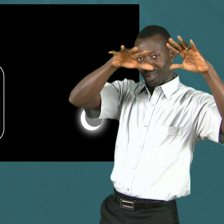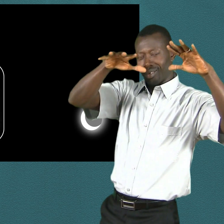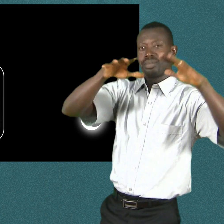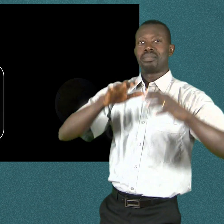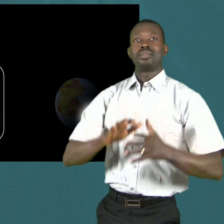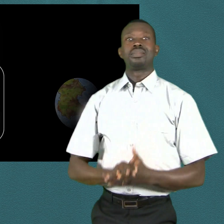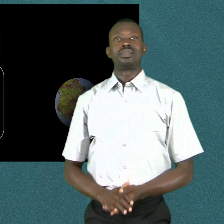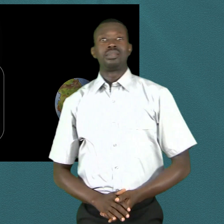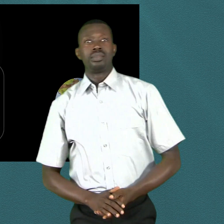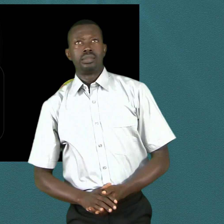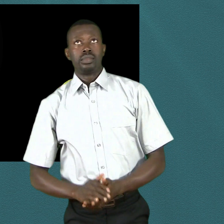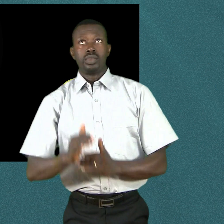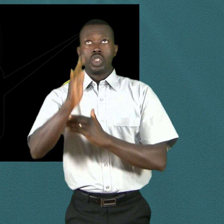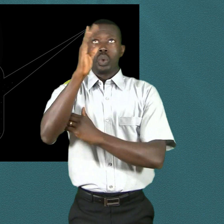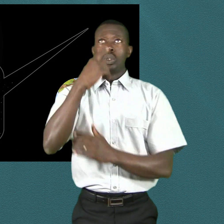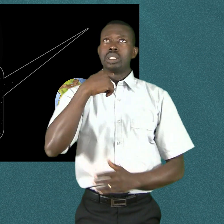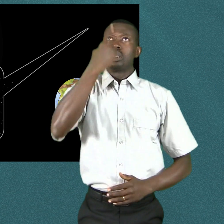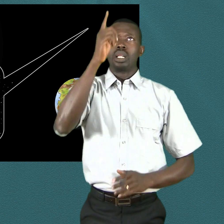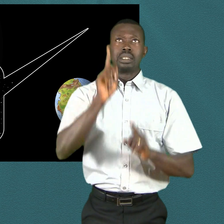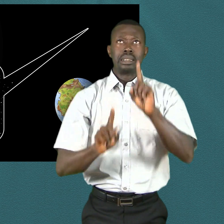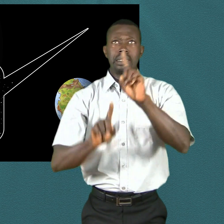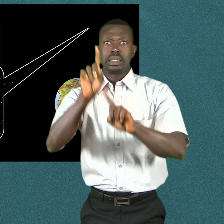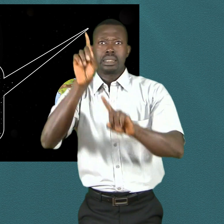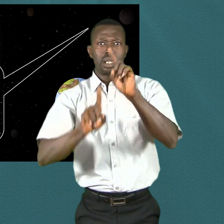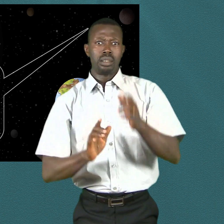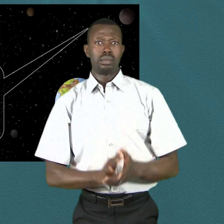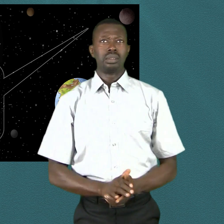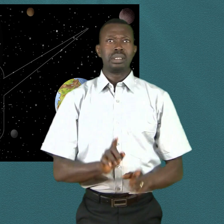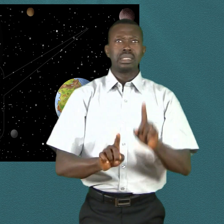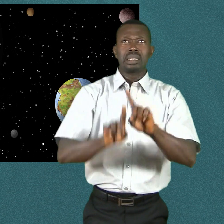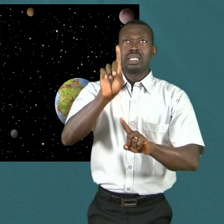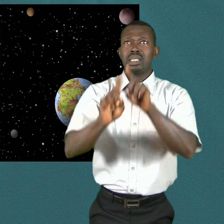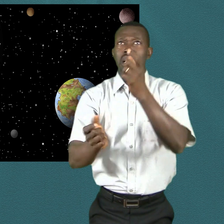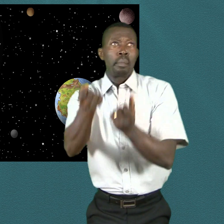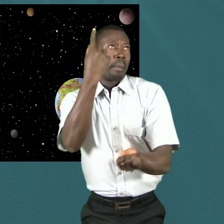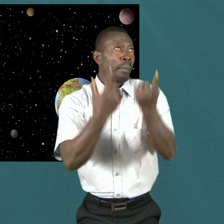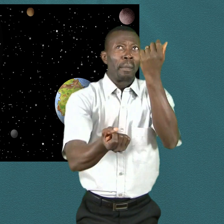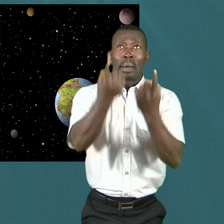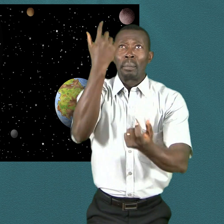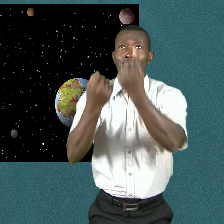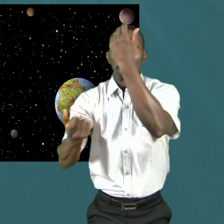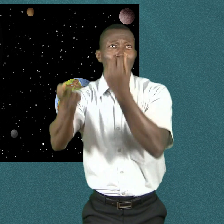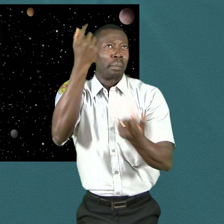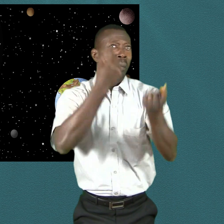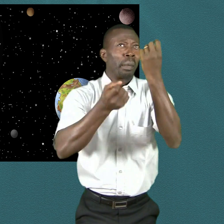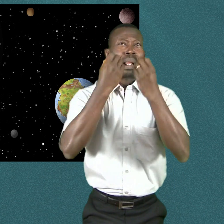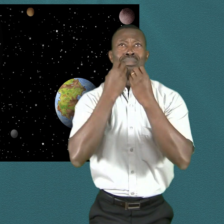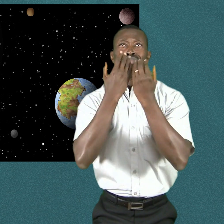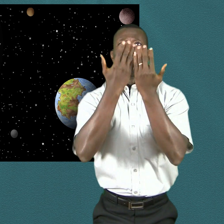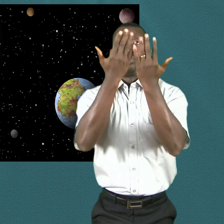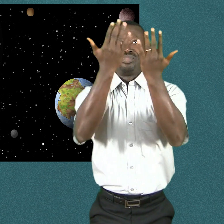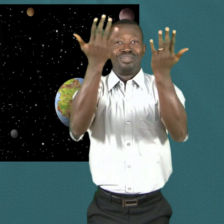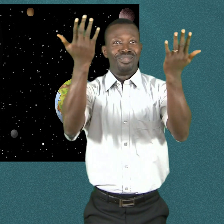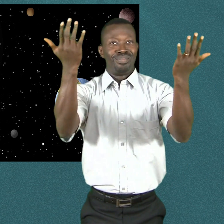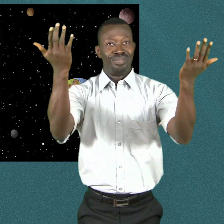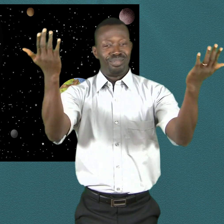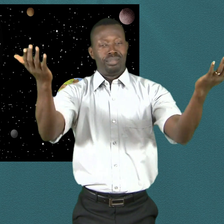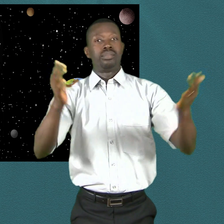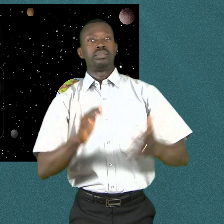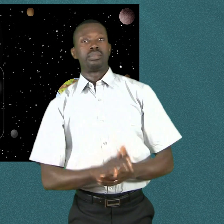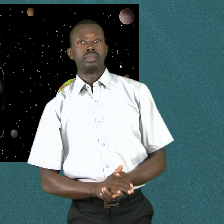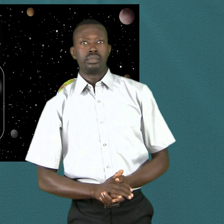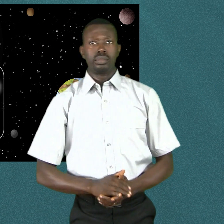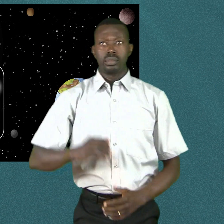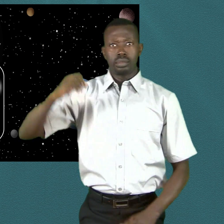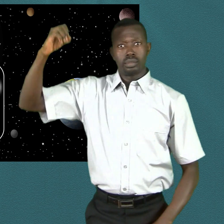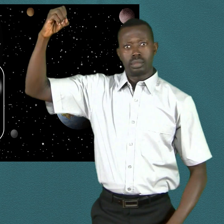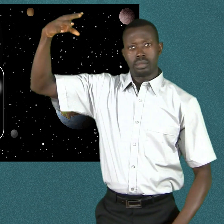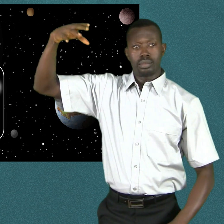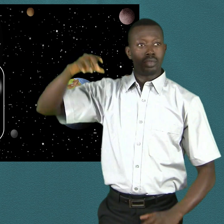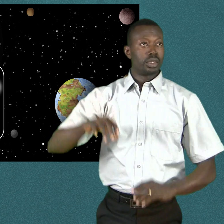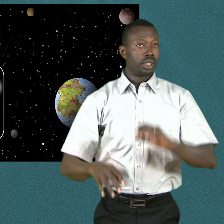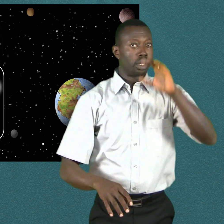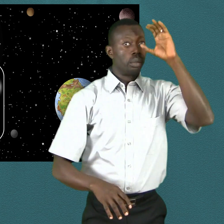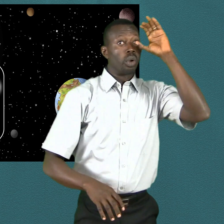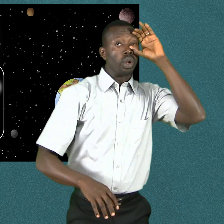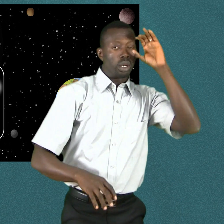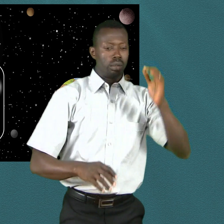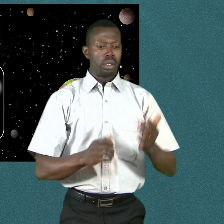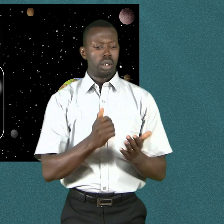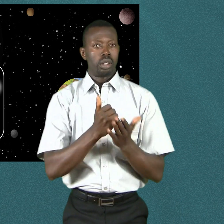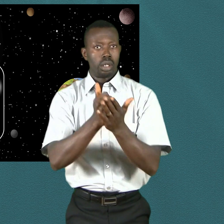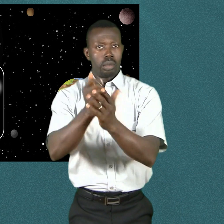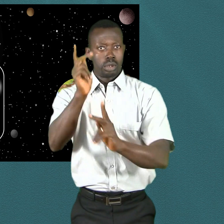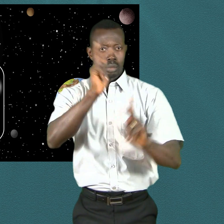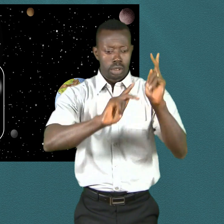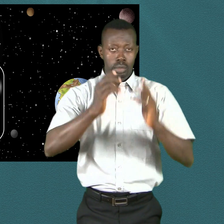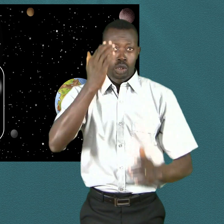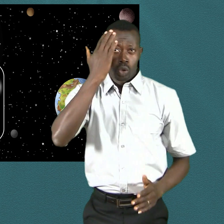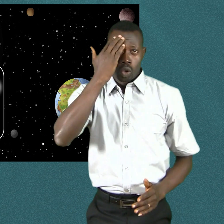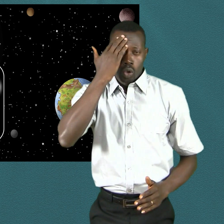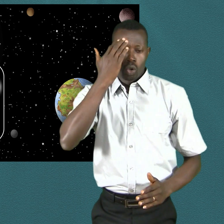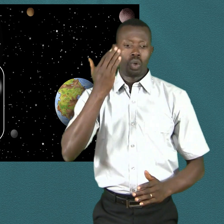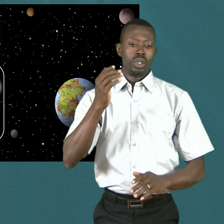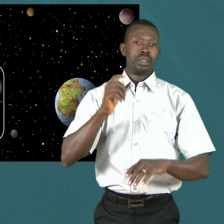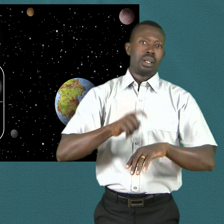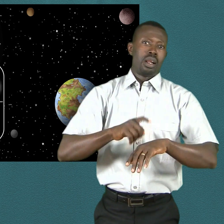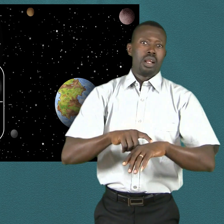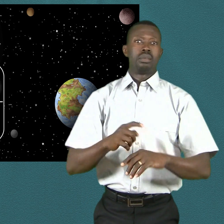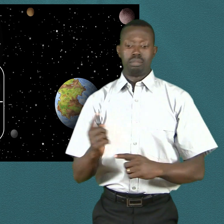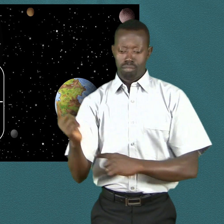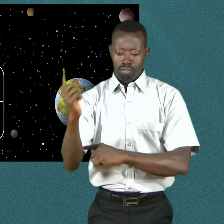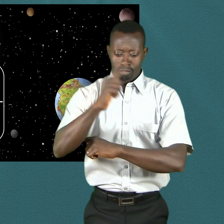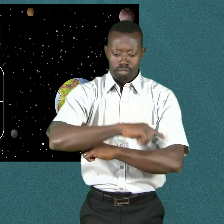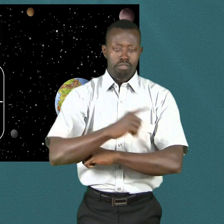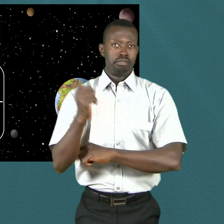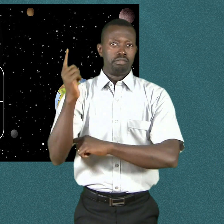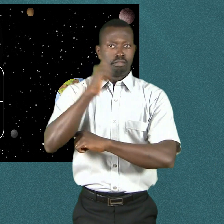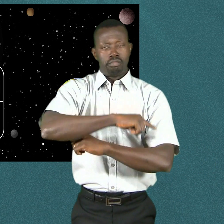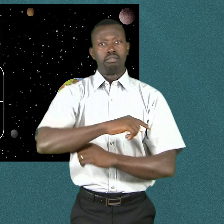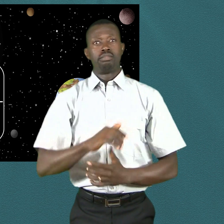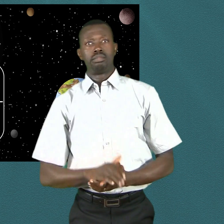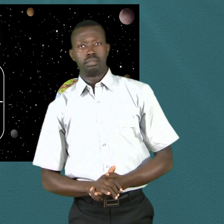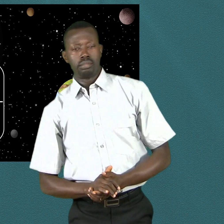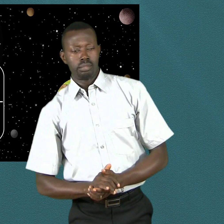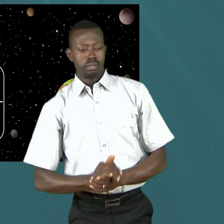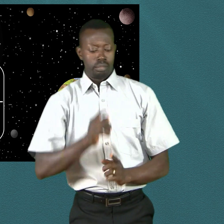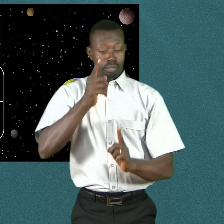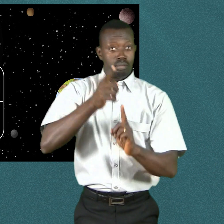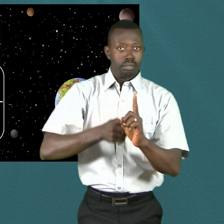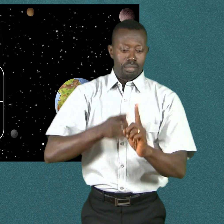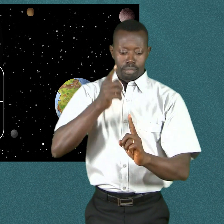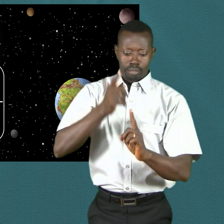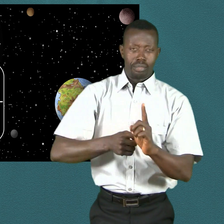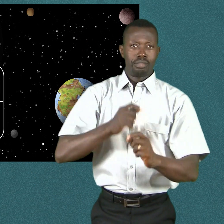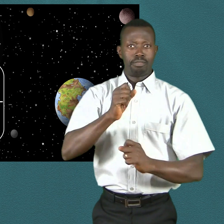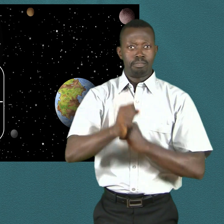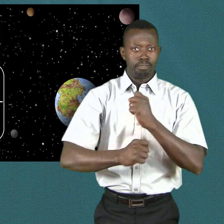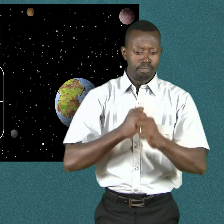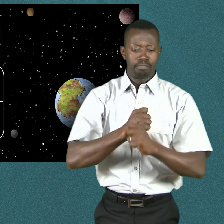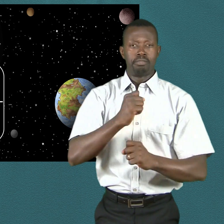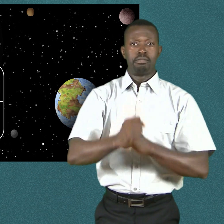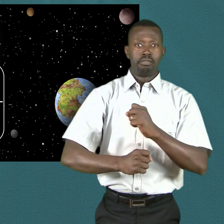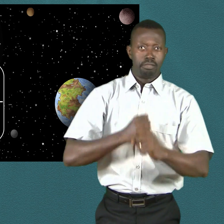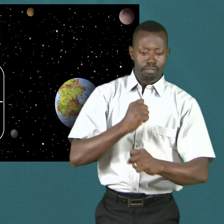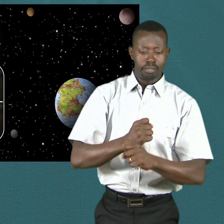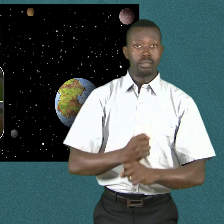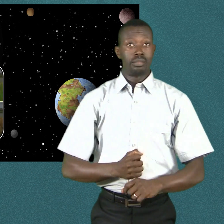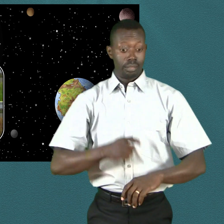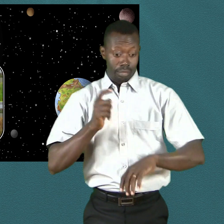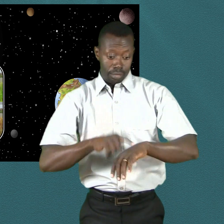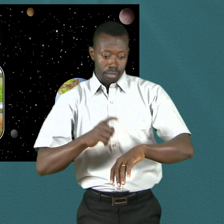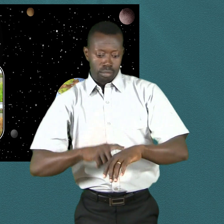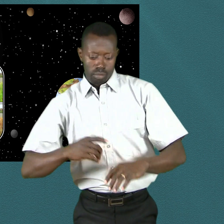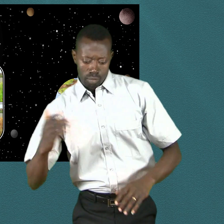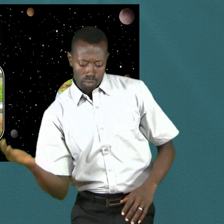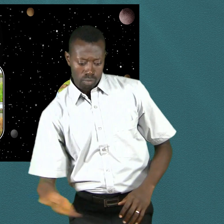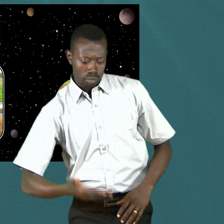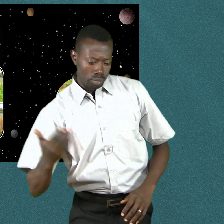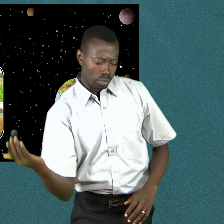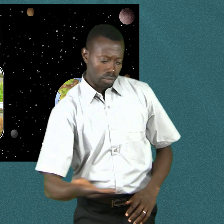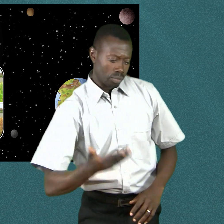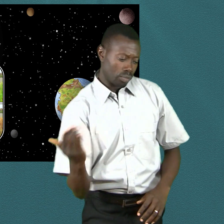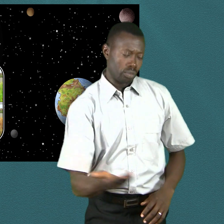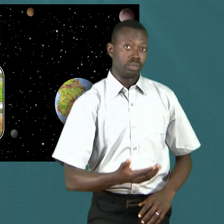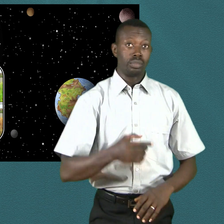And it was so. God made two great lights: the greater light to rule the day and the lesser light to rule the night. And He made the stars as well.